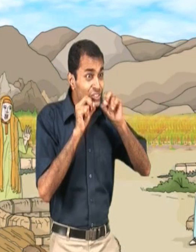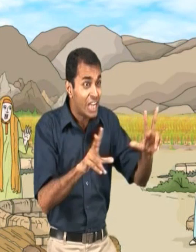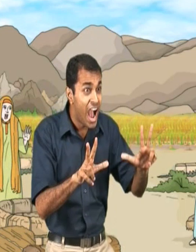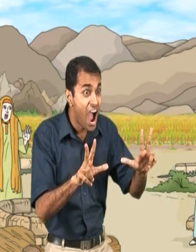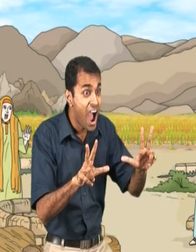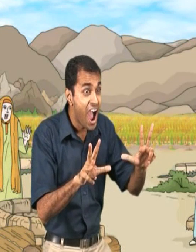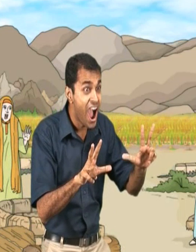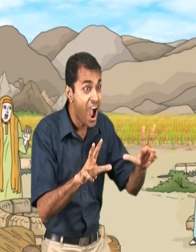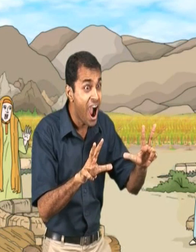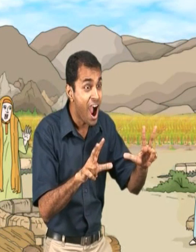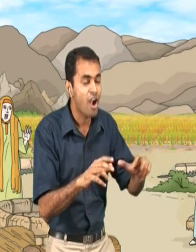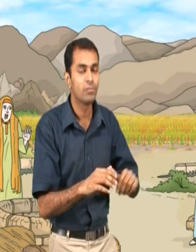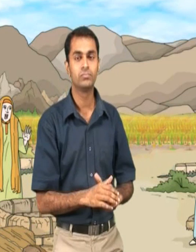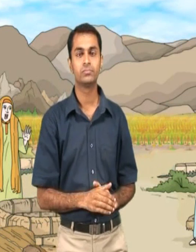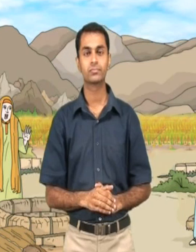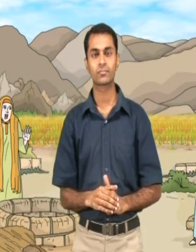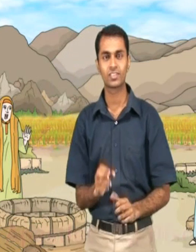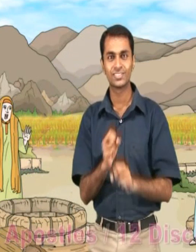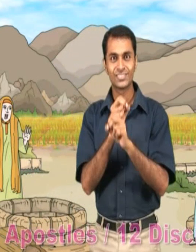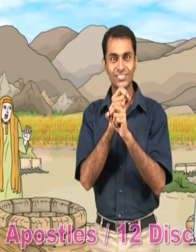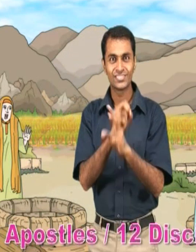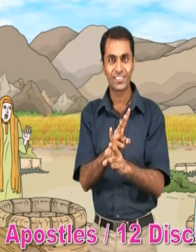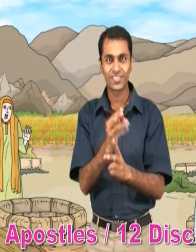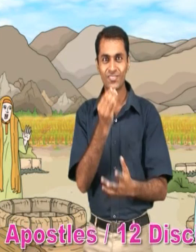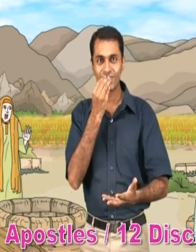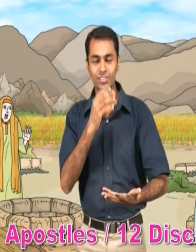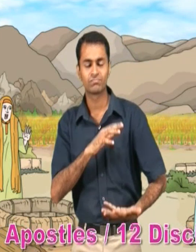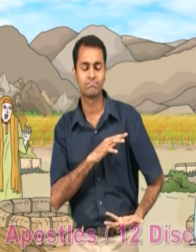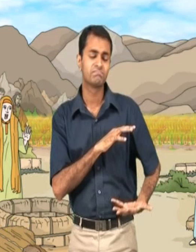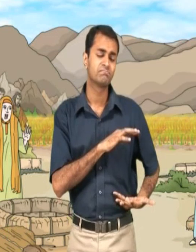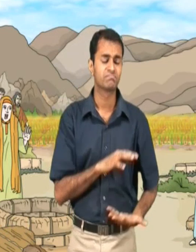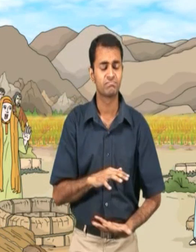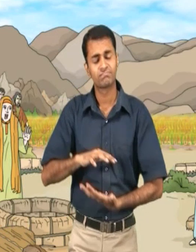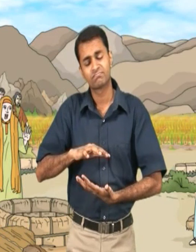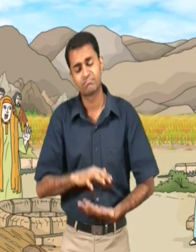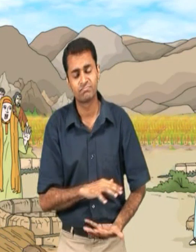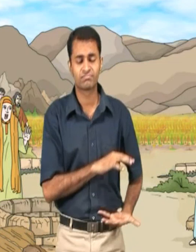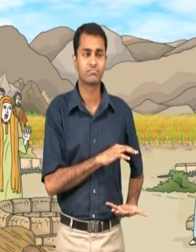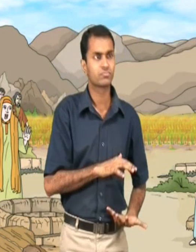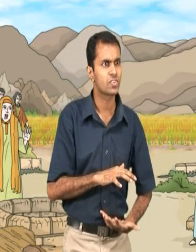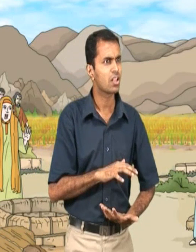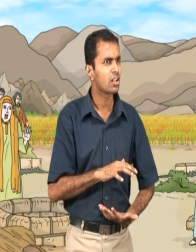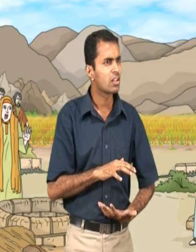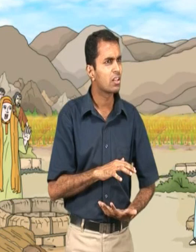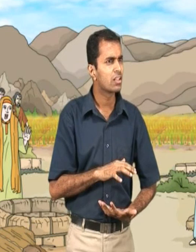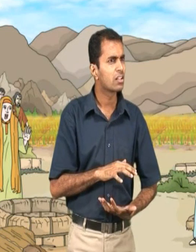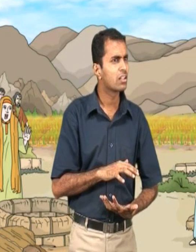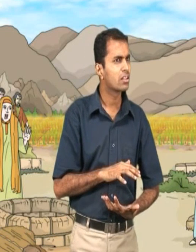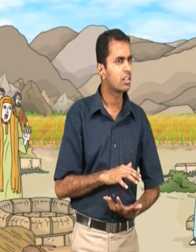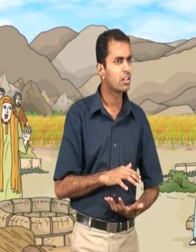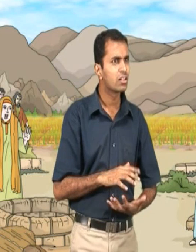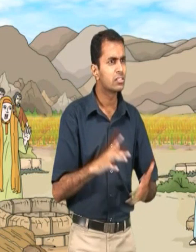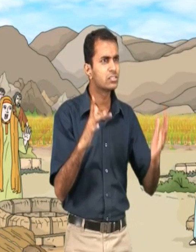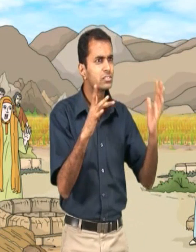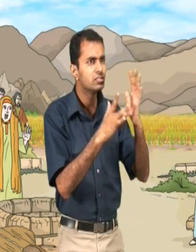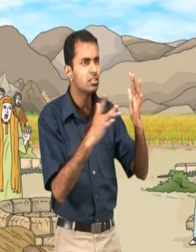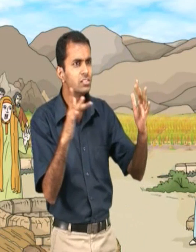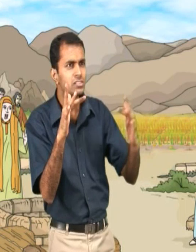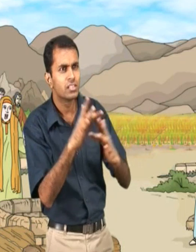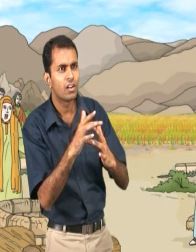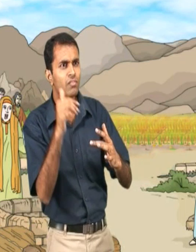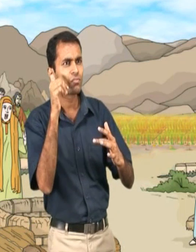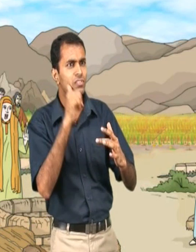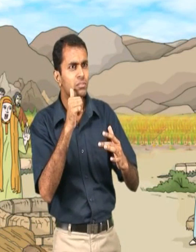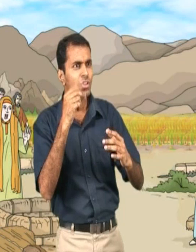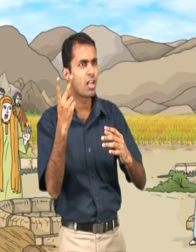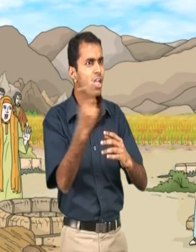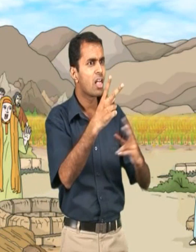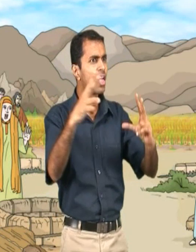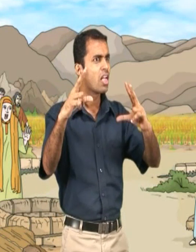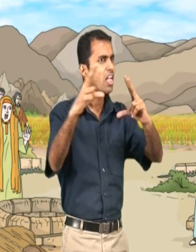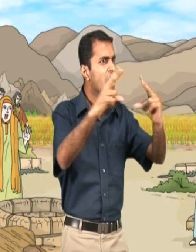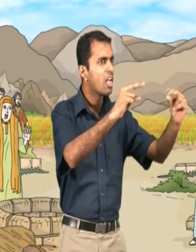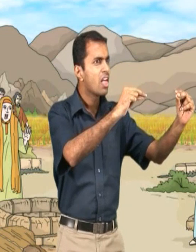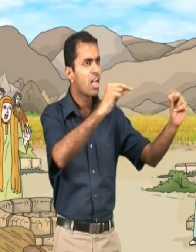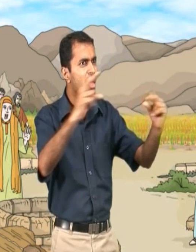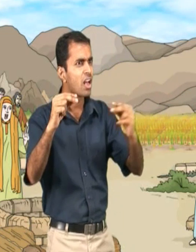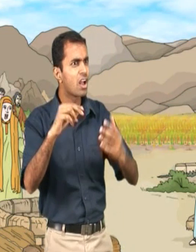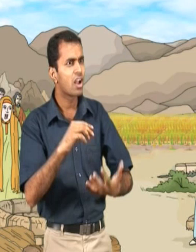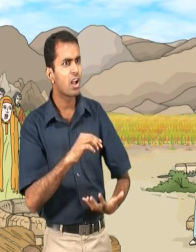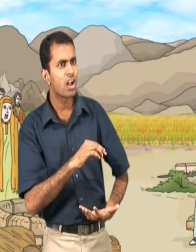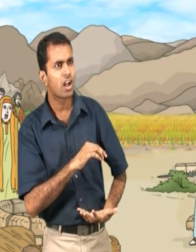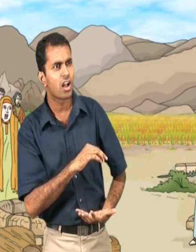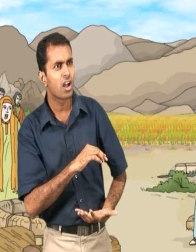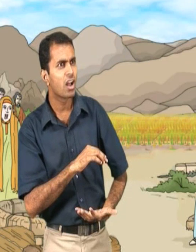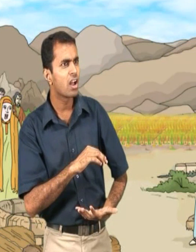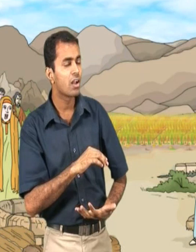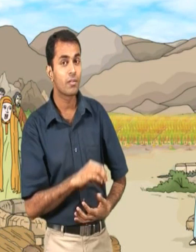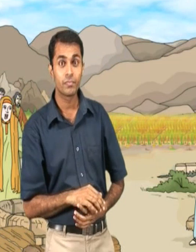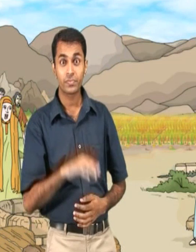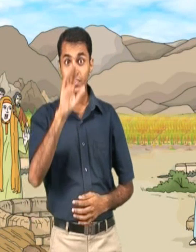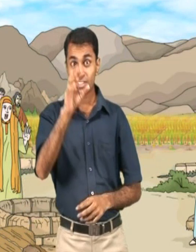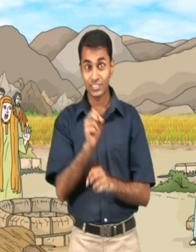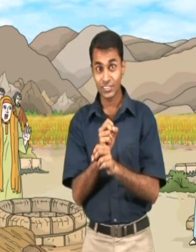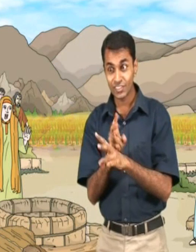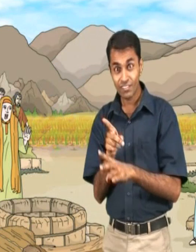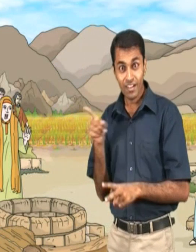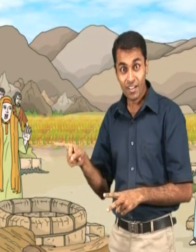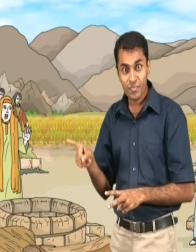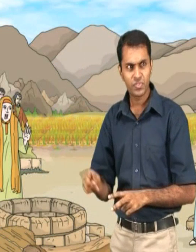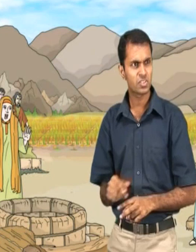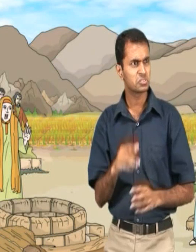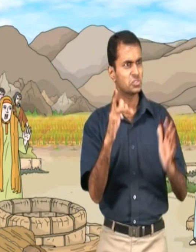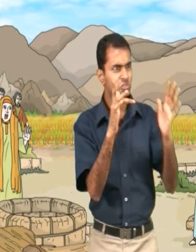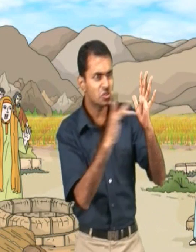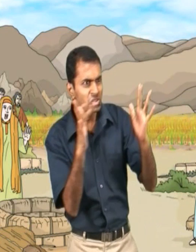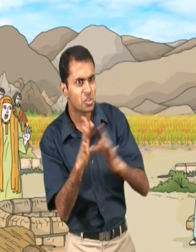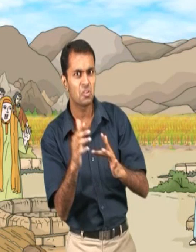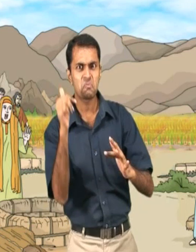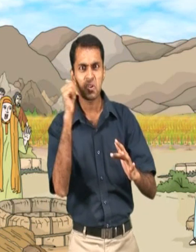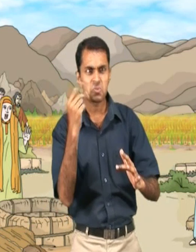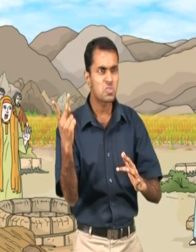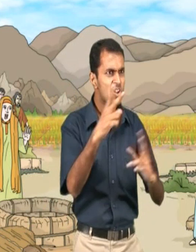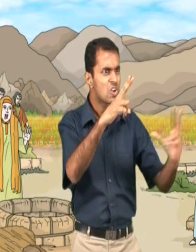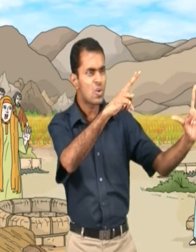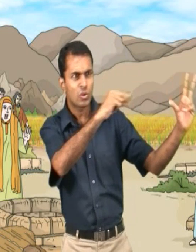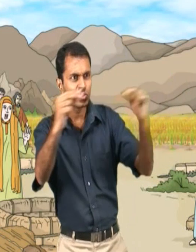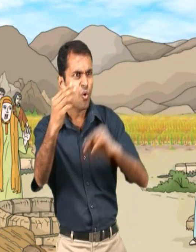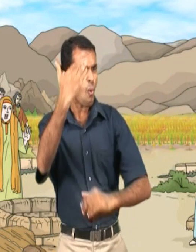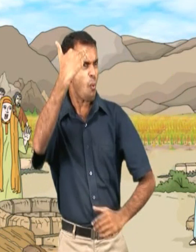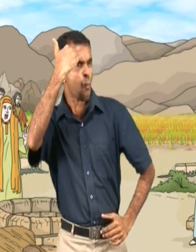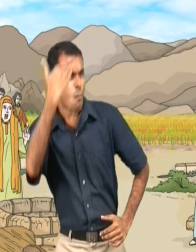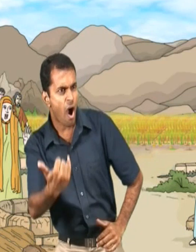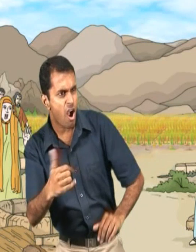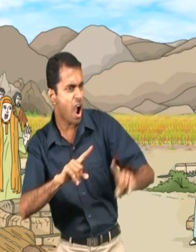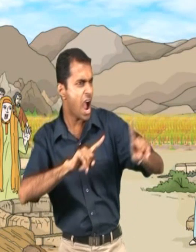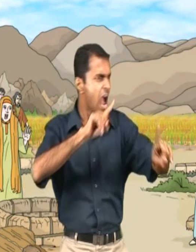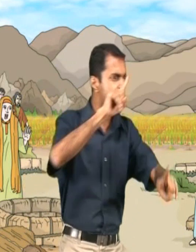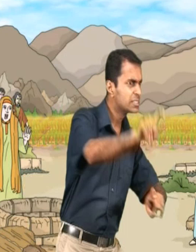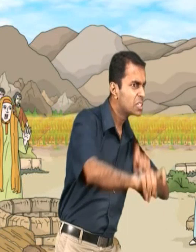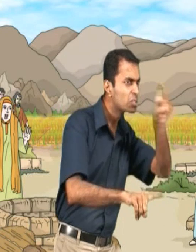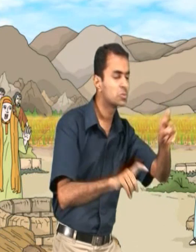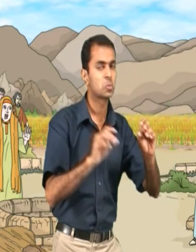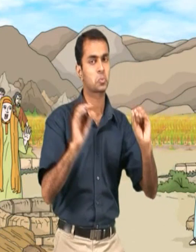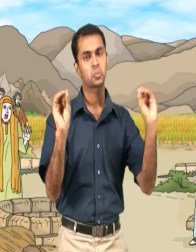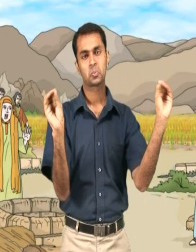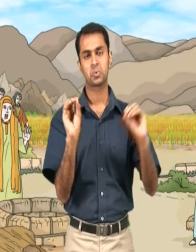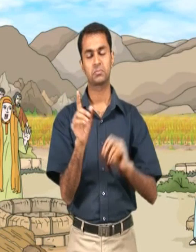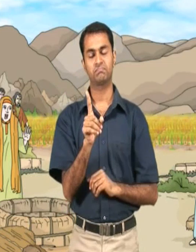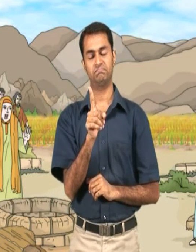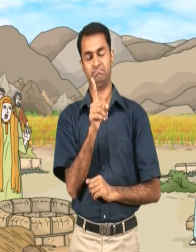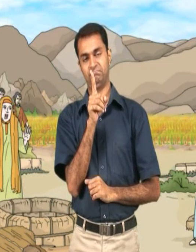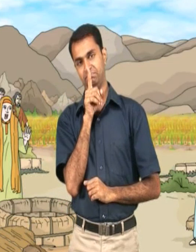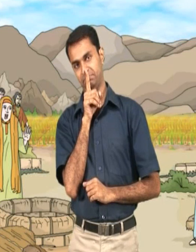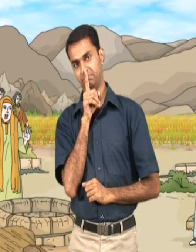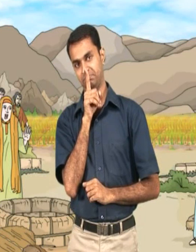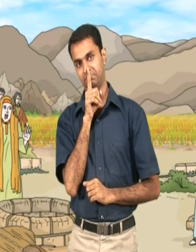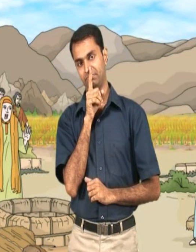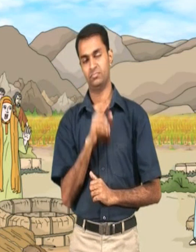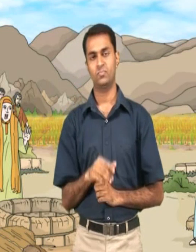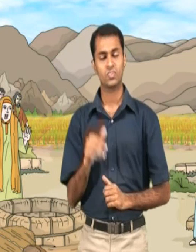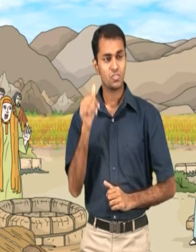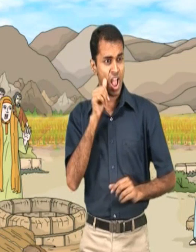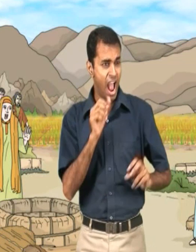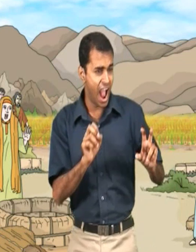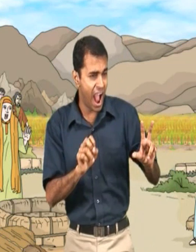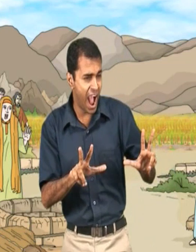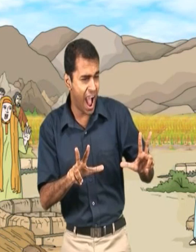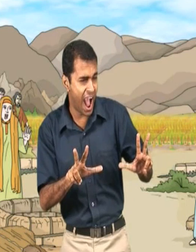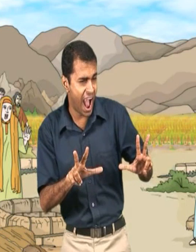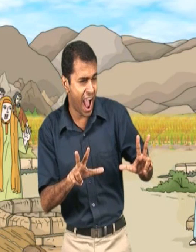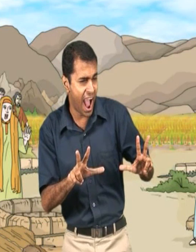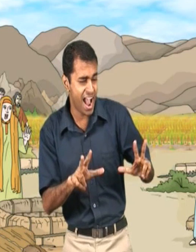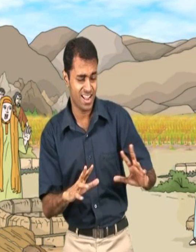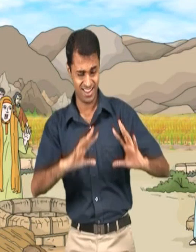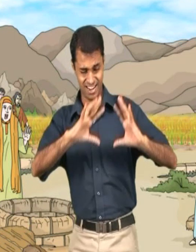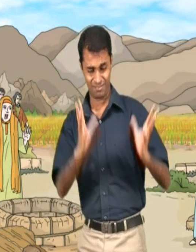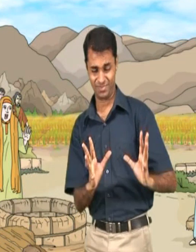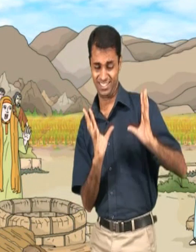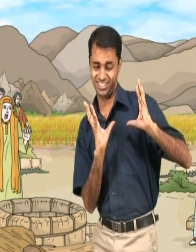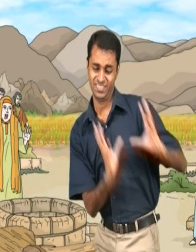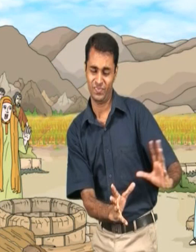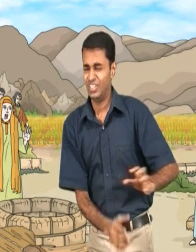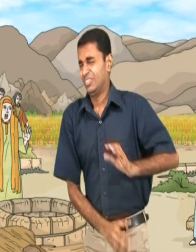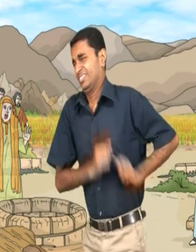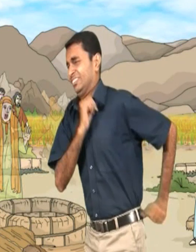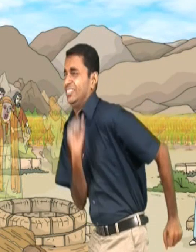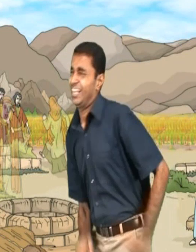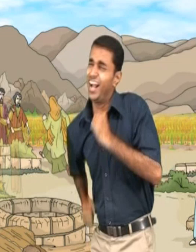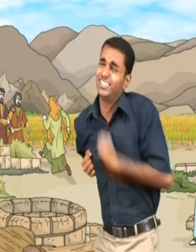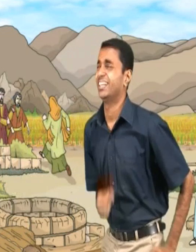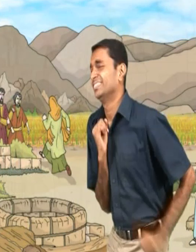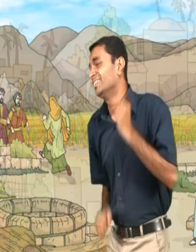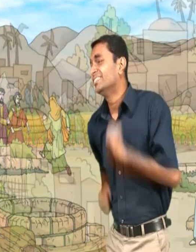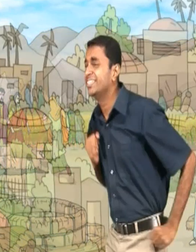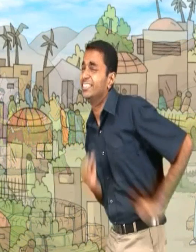Just then His disciples returned and were surprised that He was speaking with a woman. But no one asked Him, “What do You want from her?” or “Why are You talking with her?”